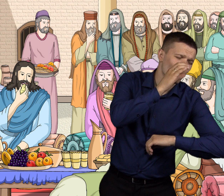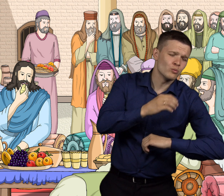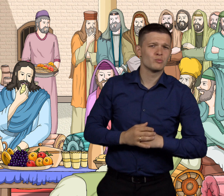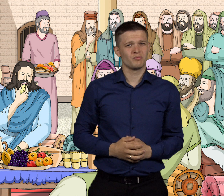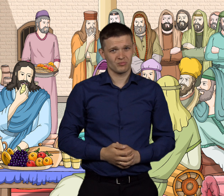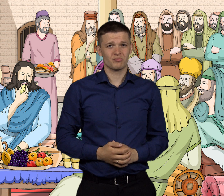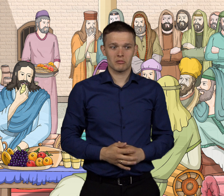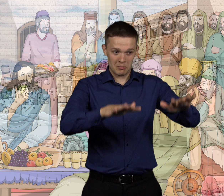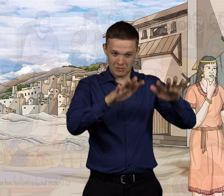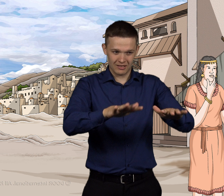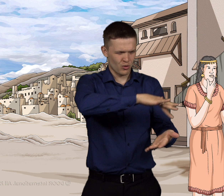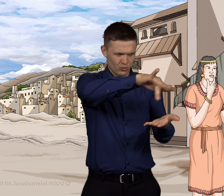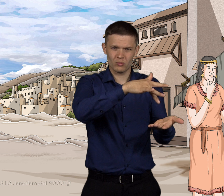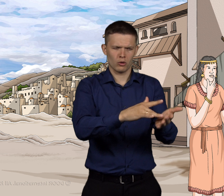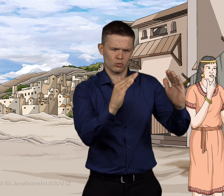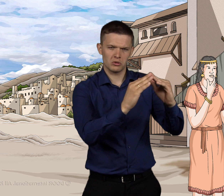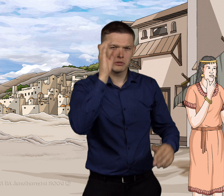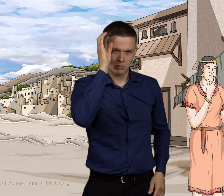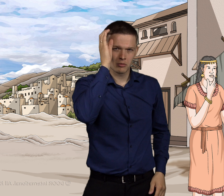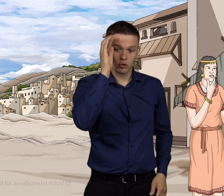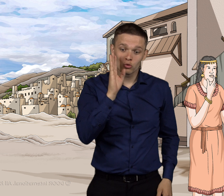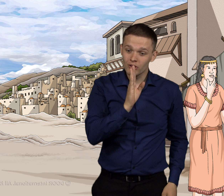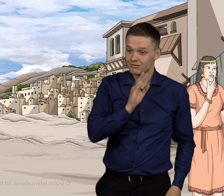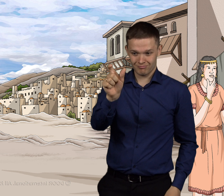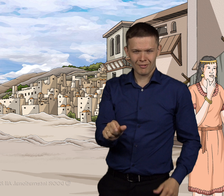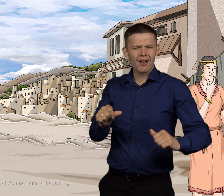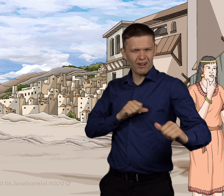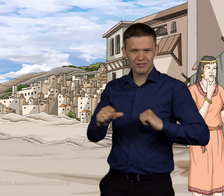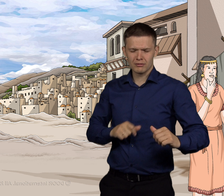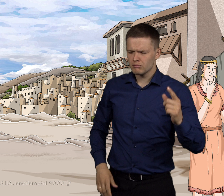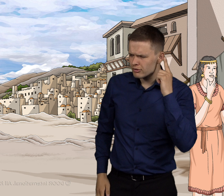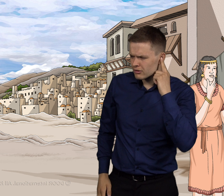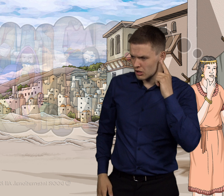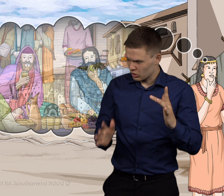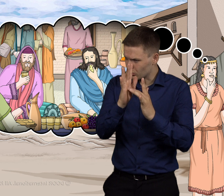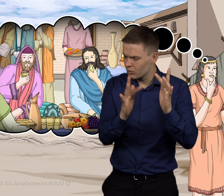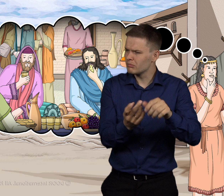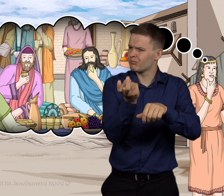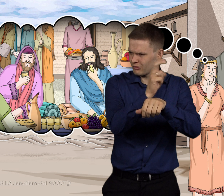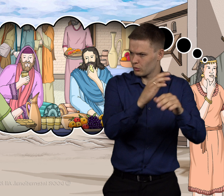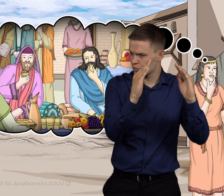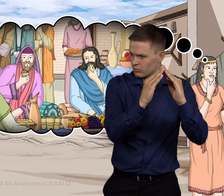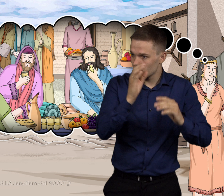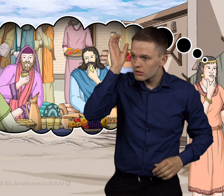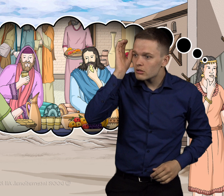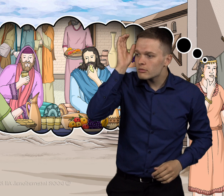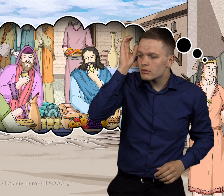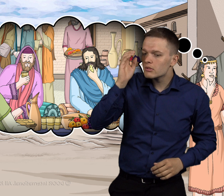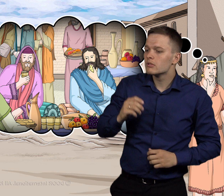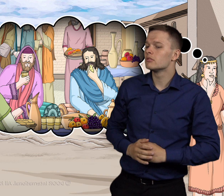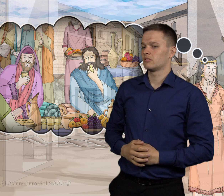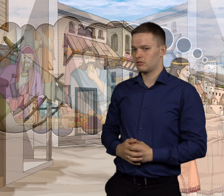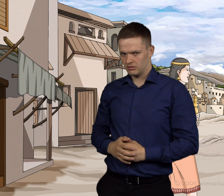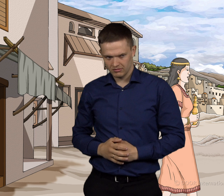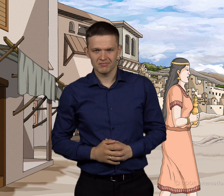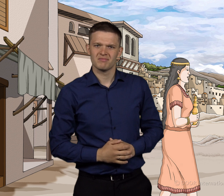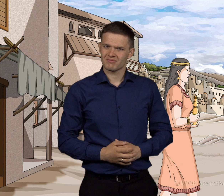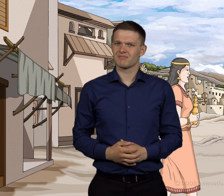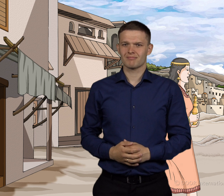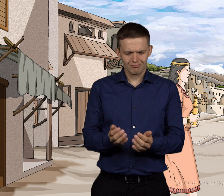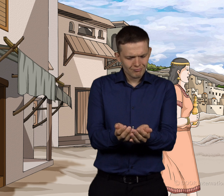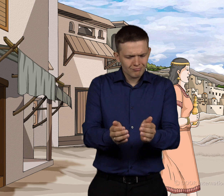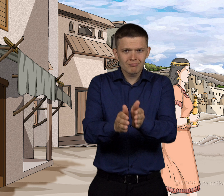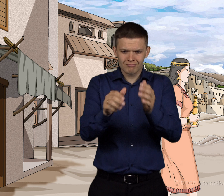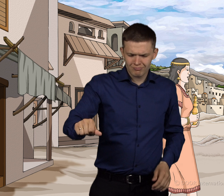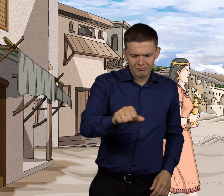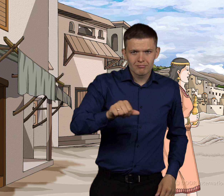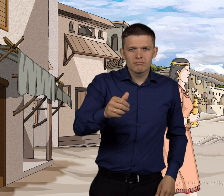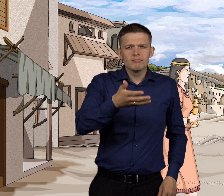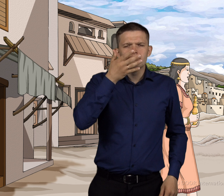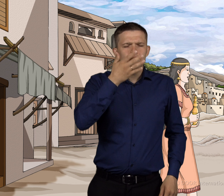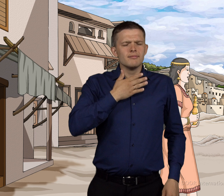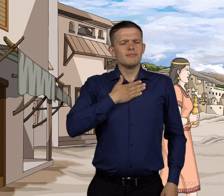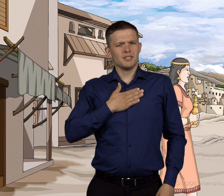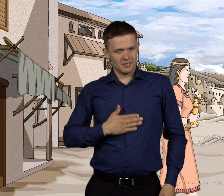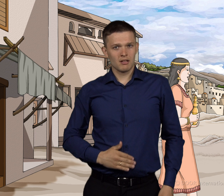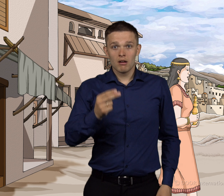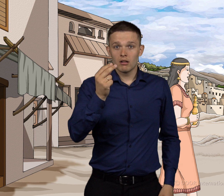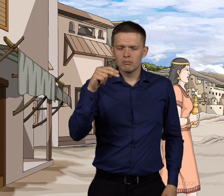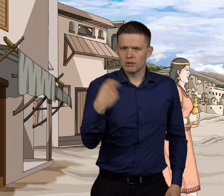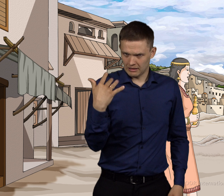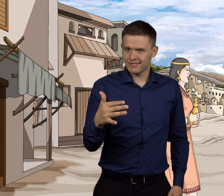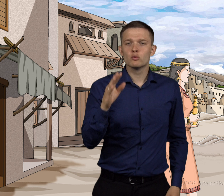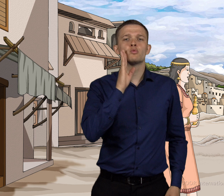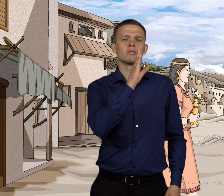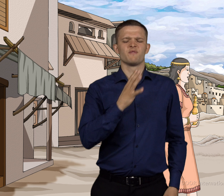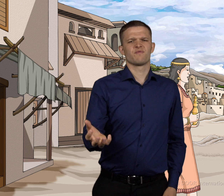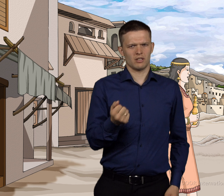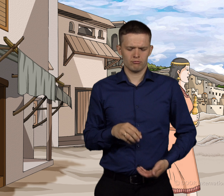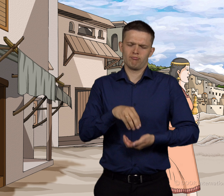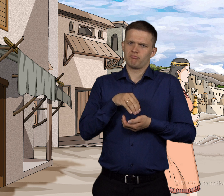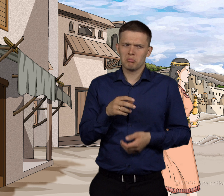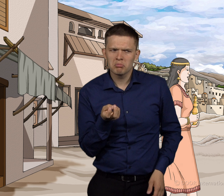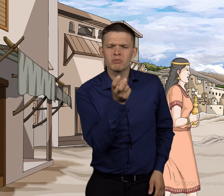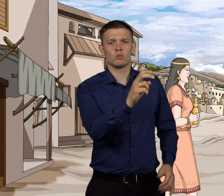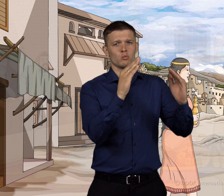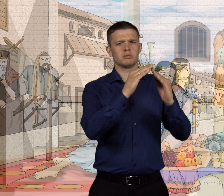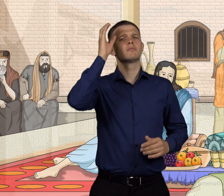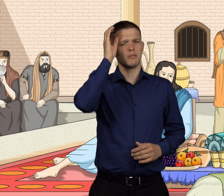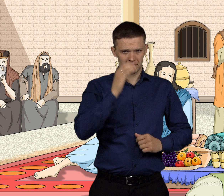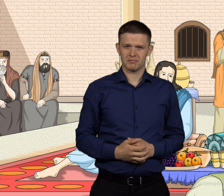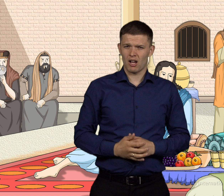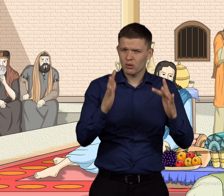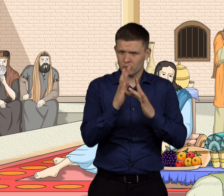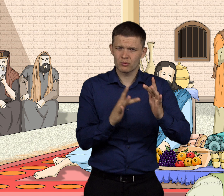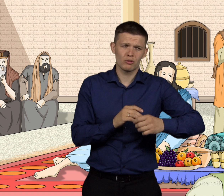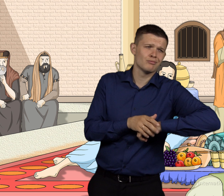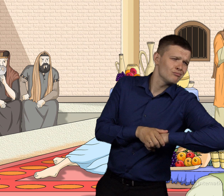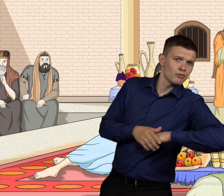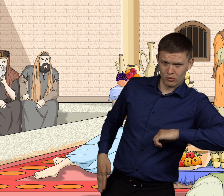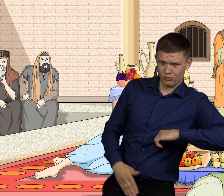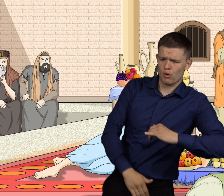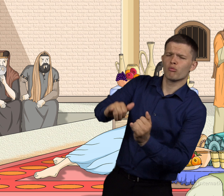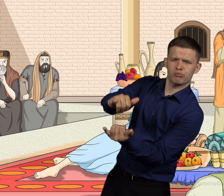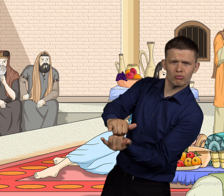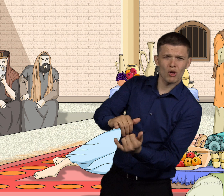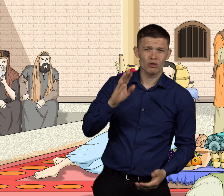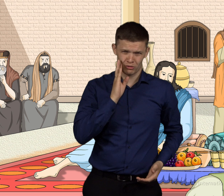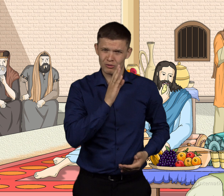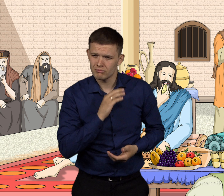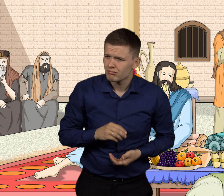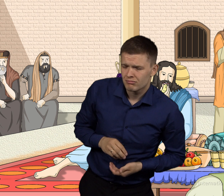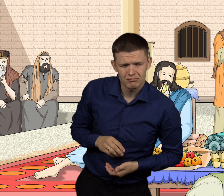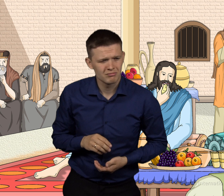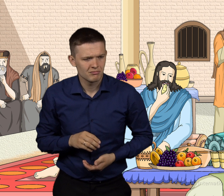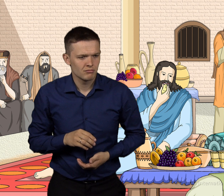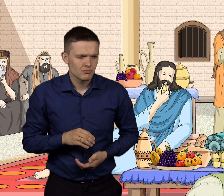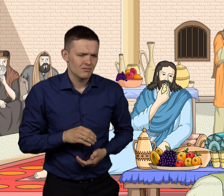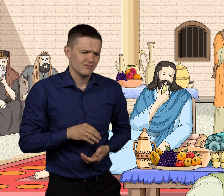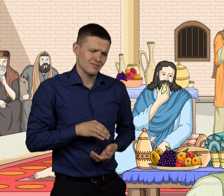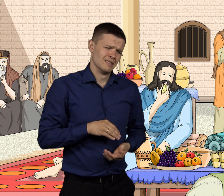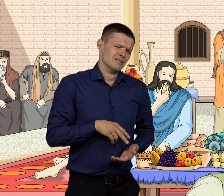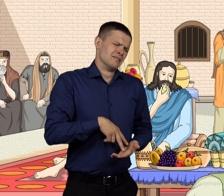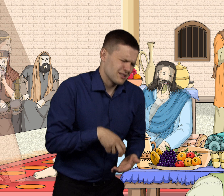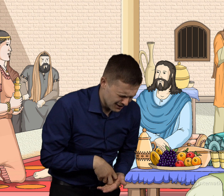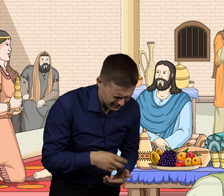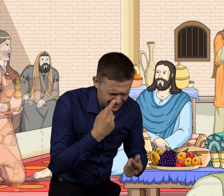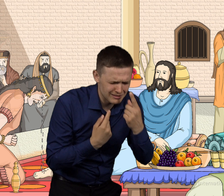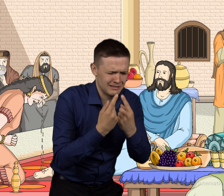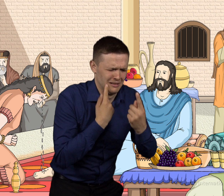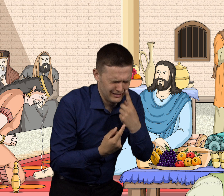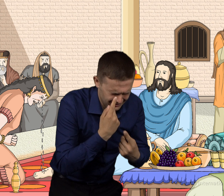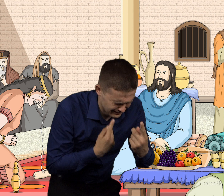When a sinful woman from that town learned that Jesus was dining there, she brought an alabaster jar of perfume.